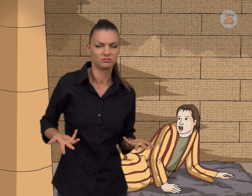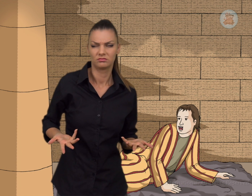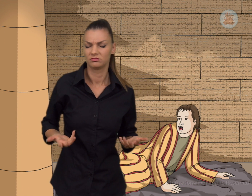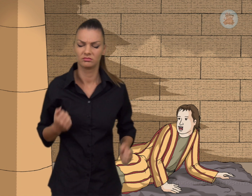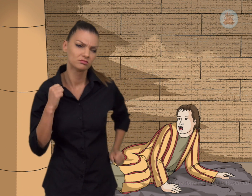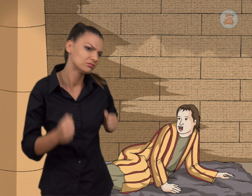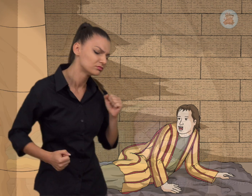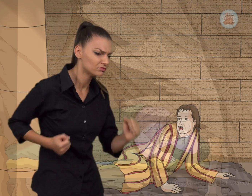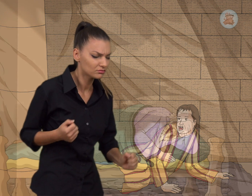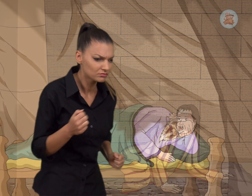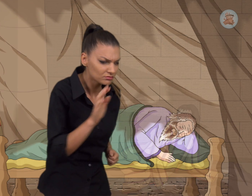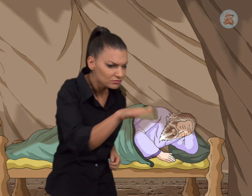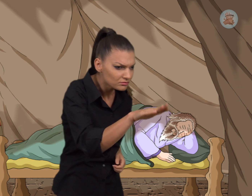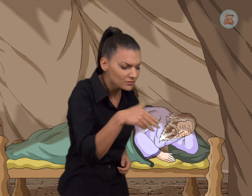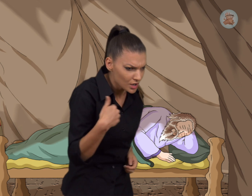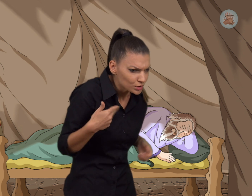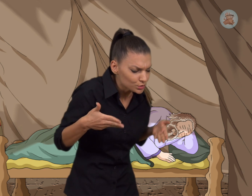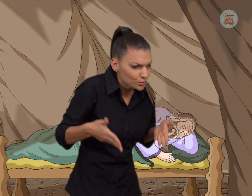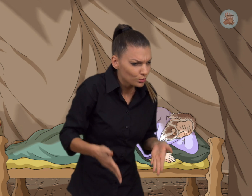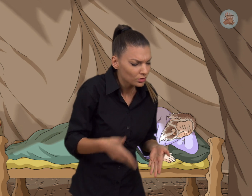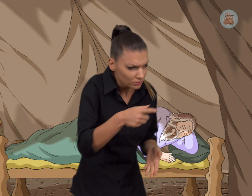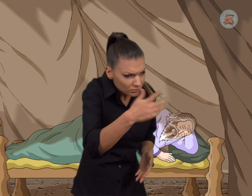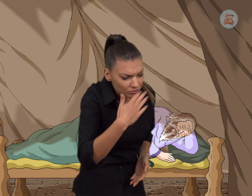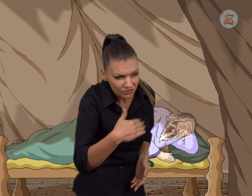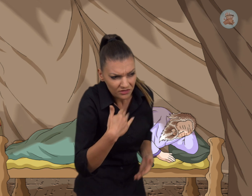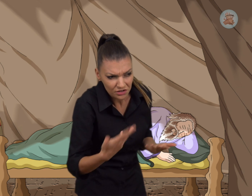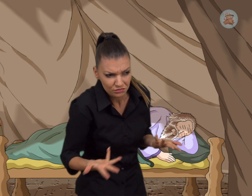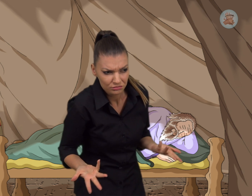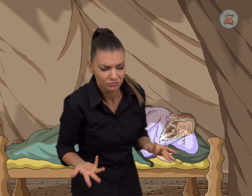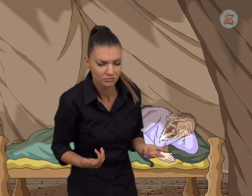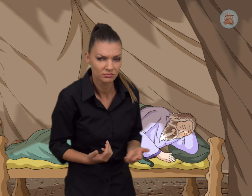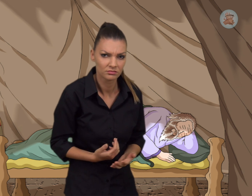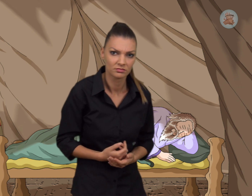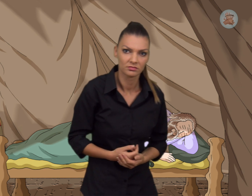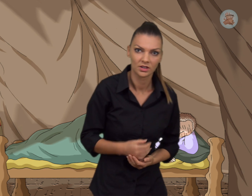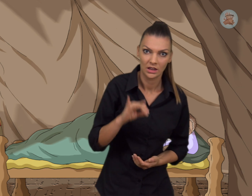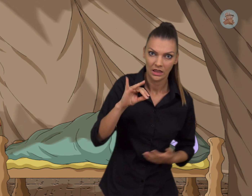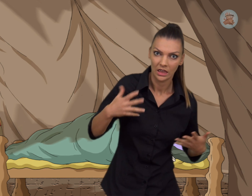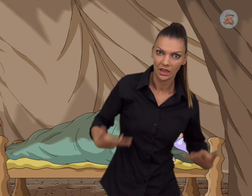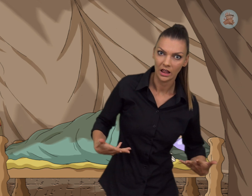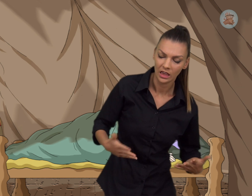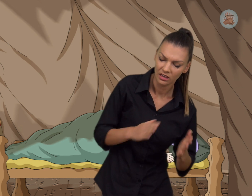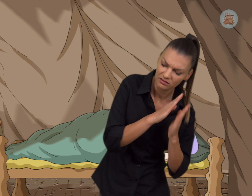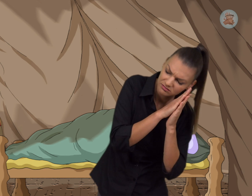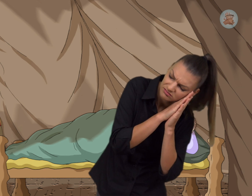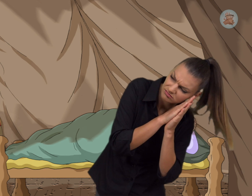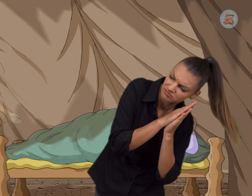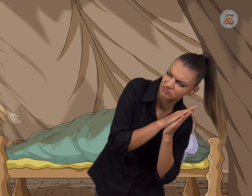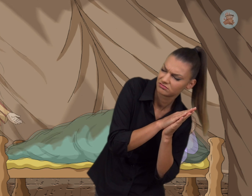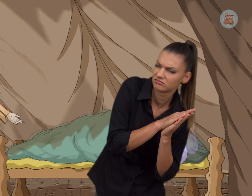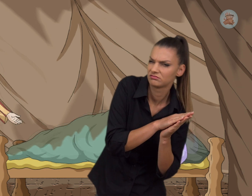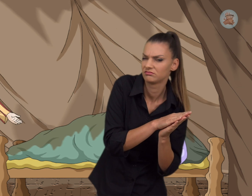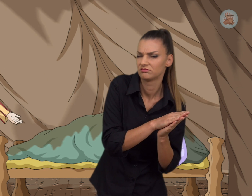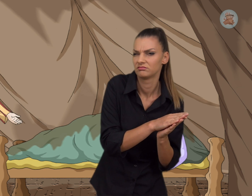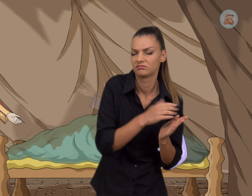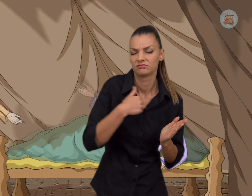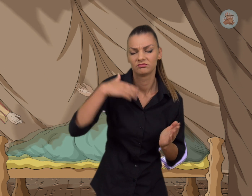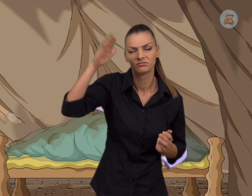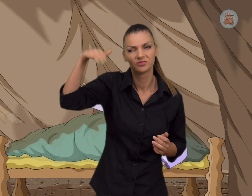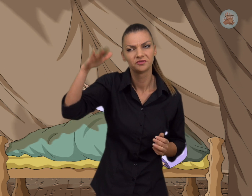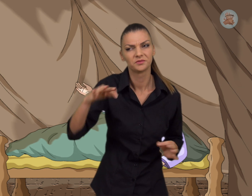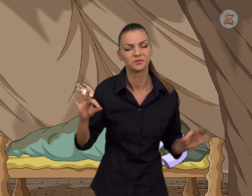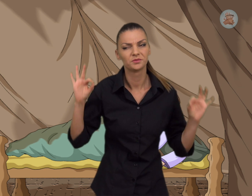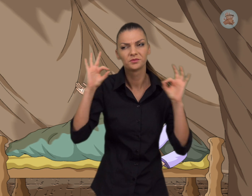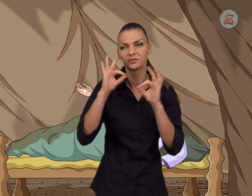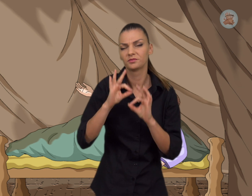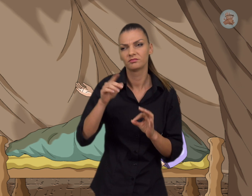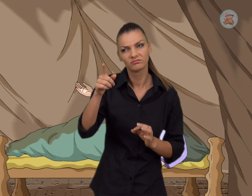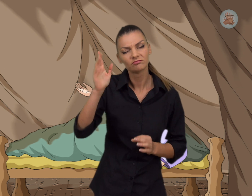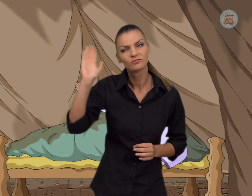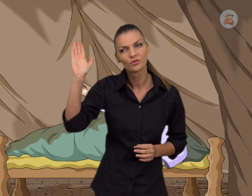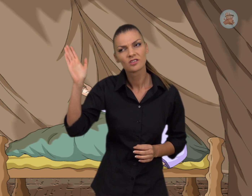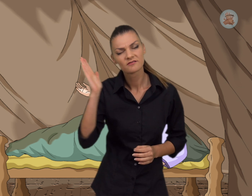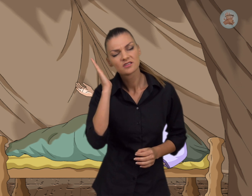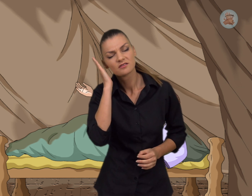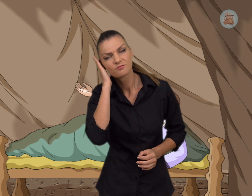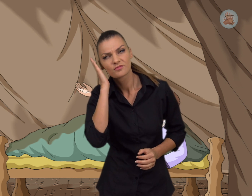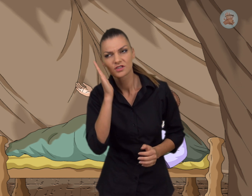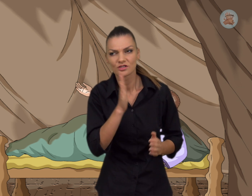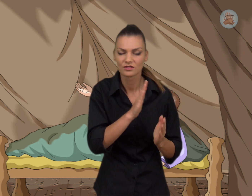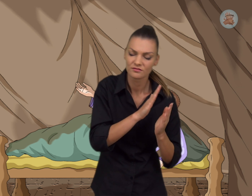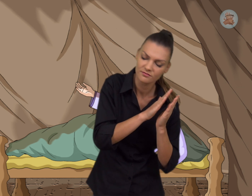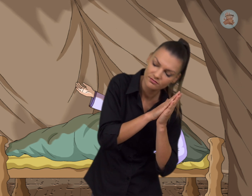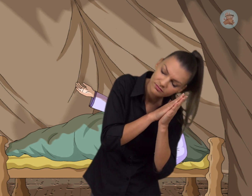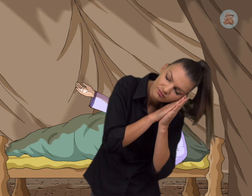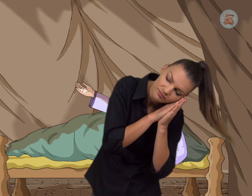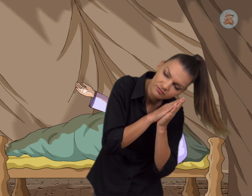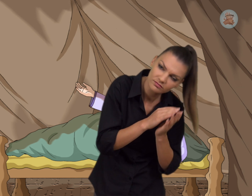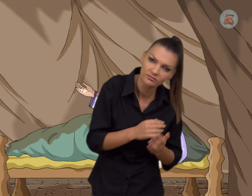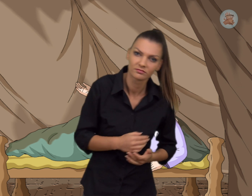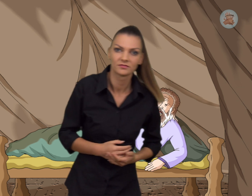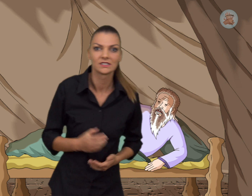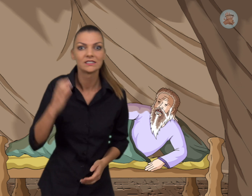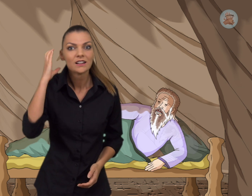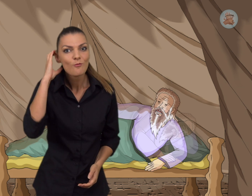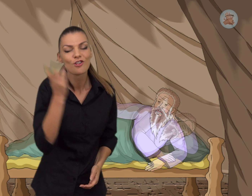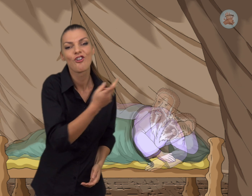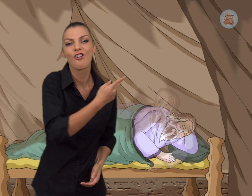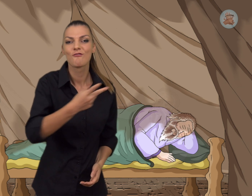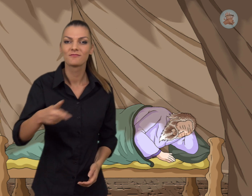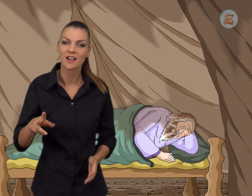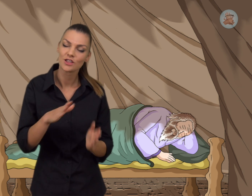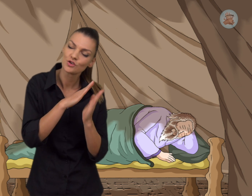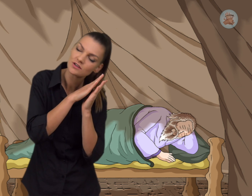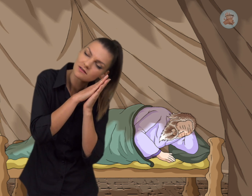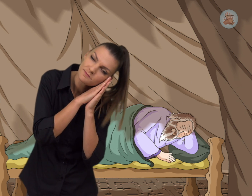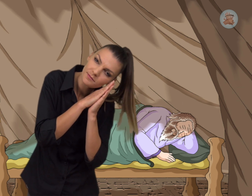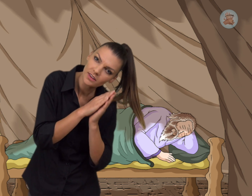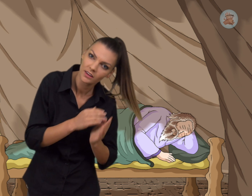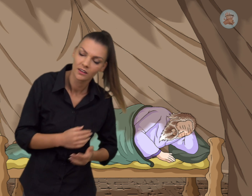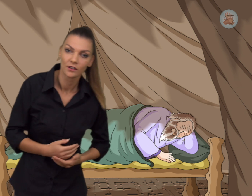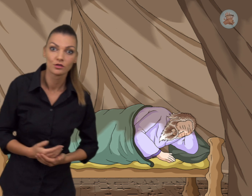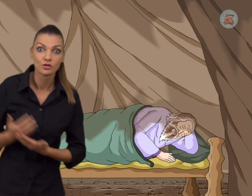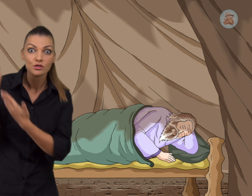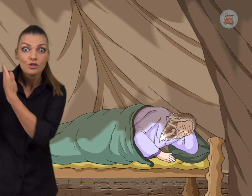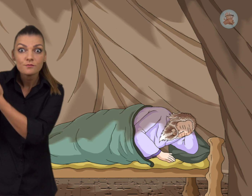He ran to Eli and said, “Here I am, for you have called me.” “I did not call,” Eli replied.